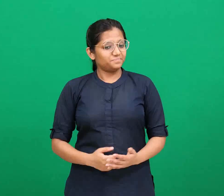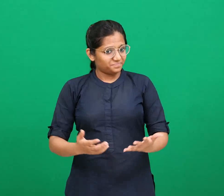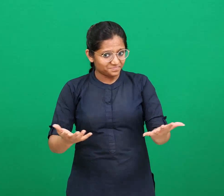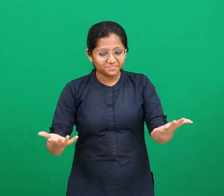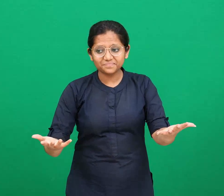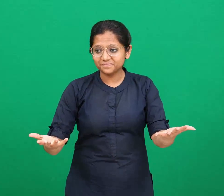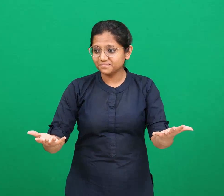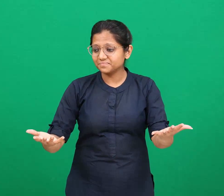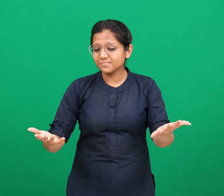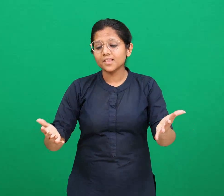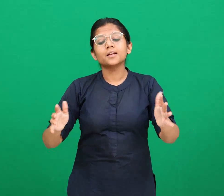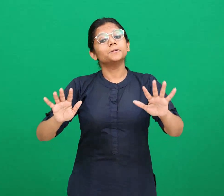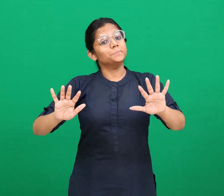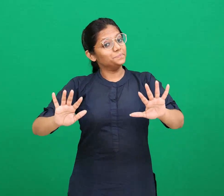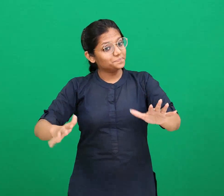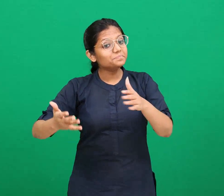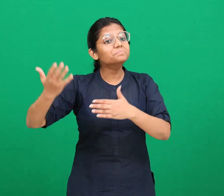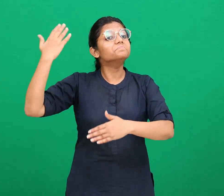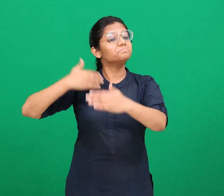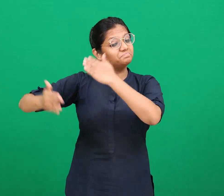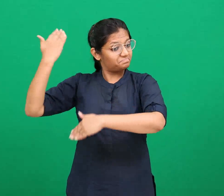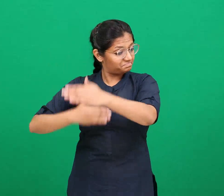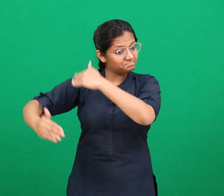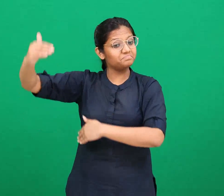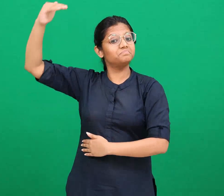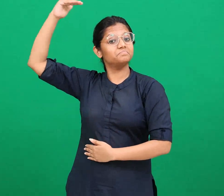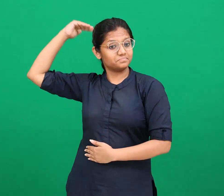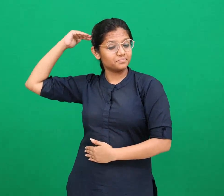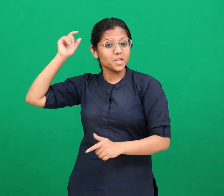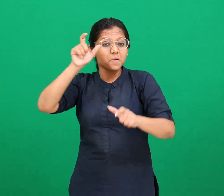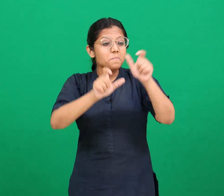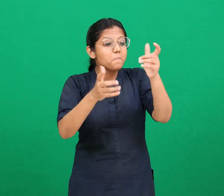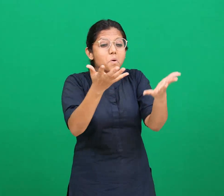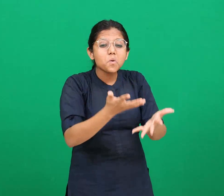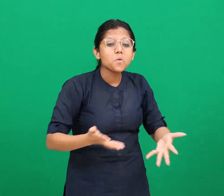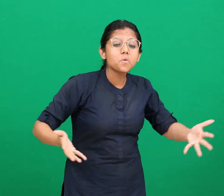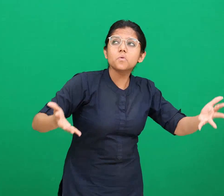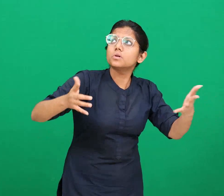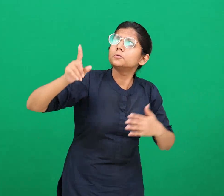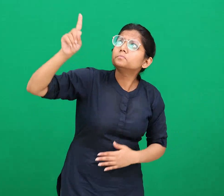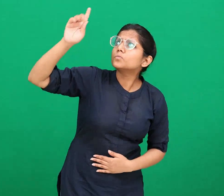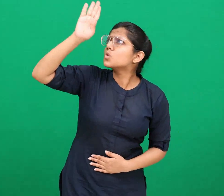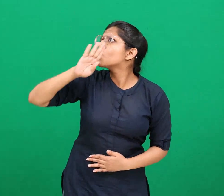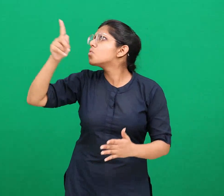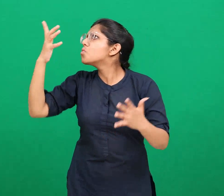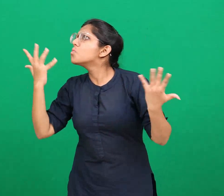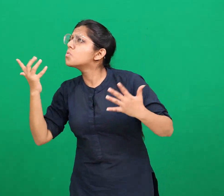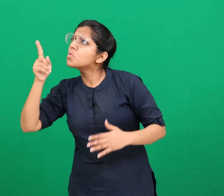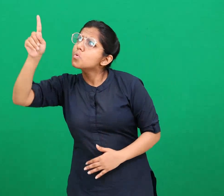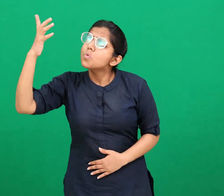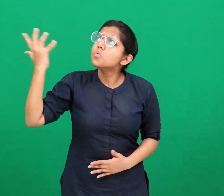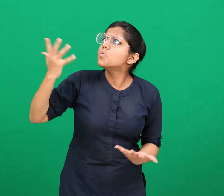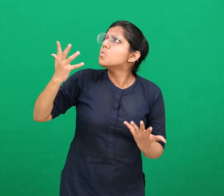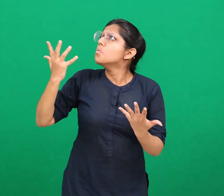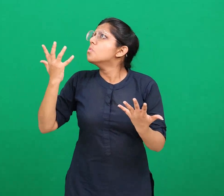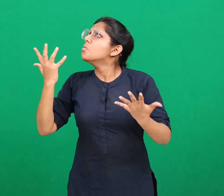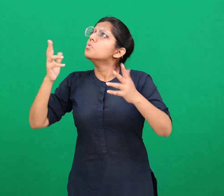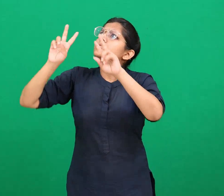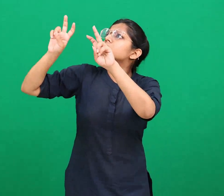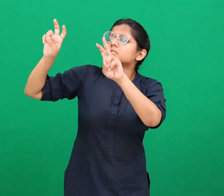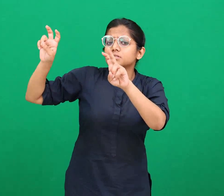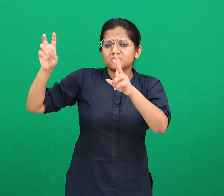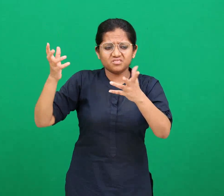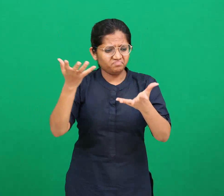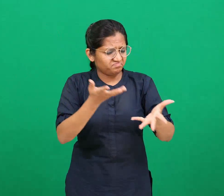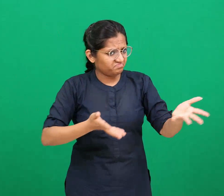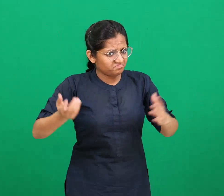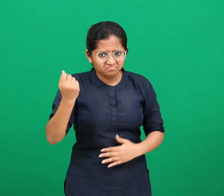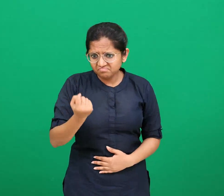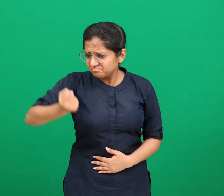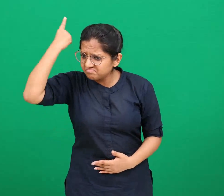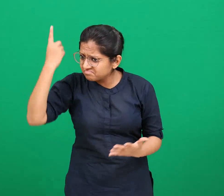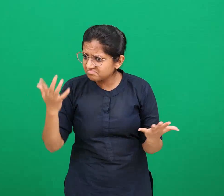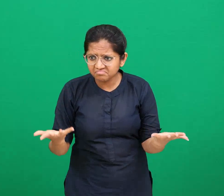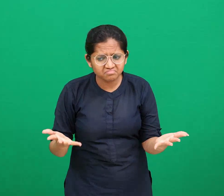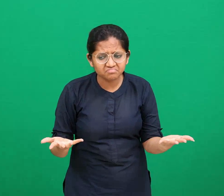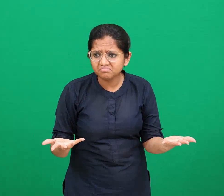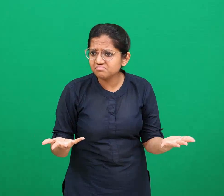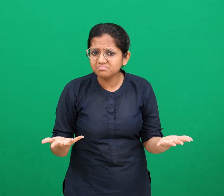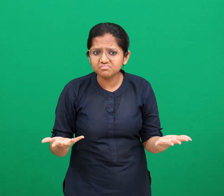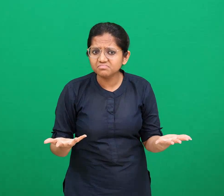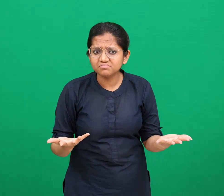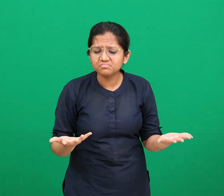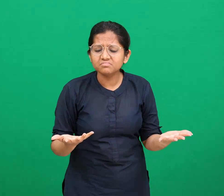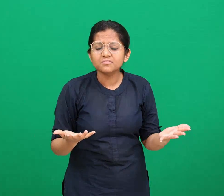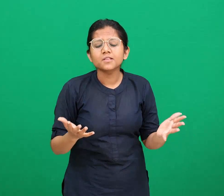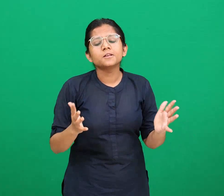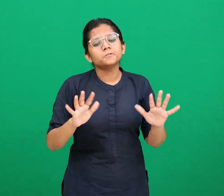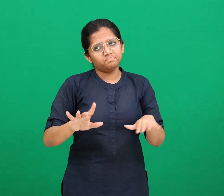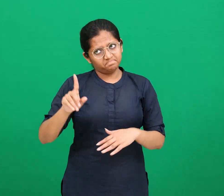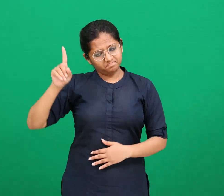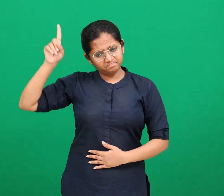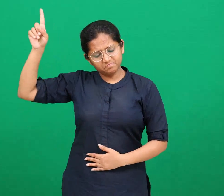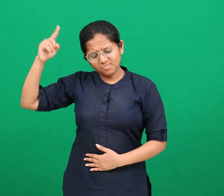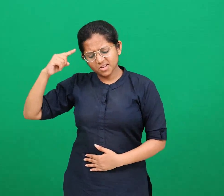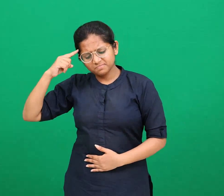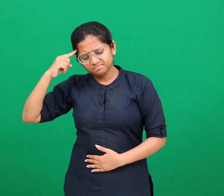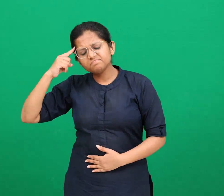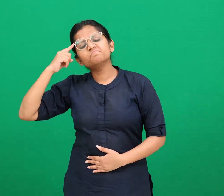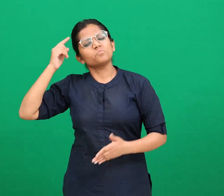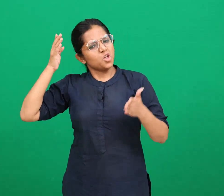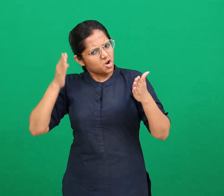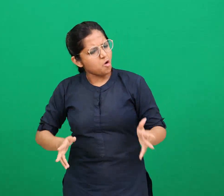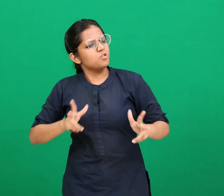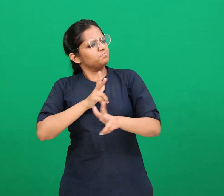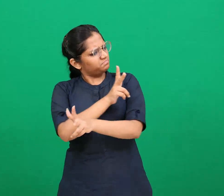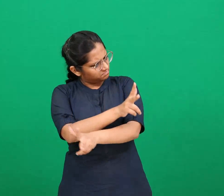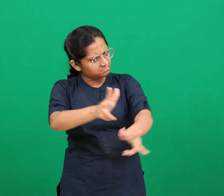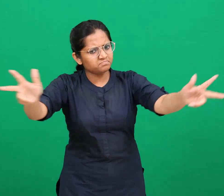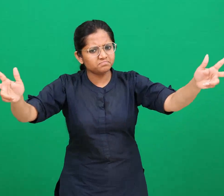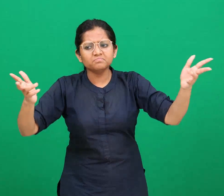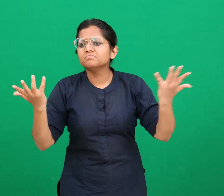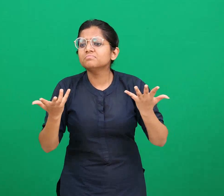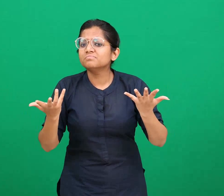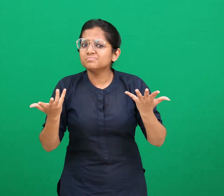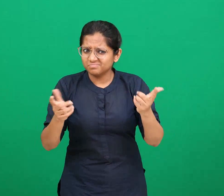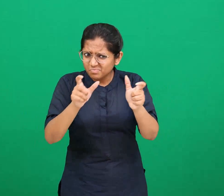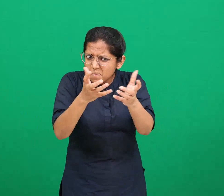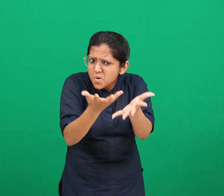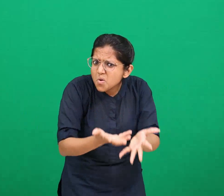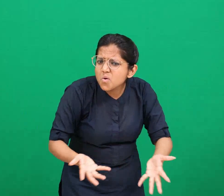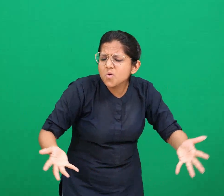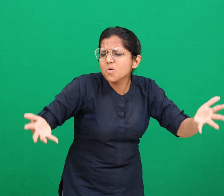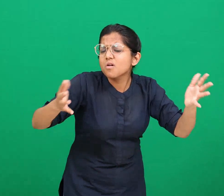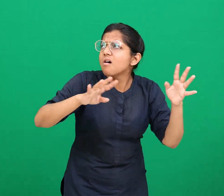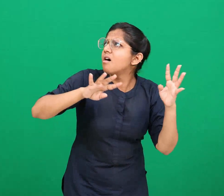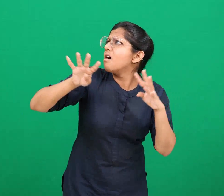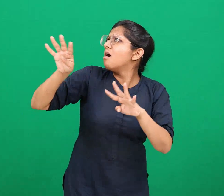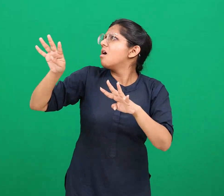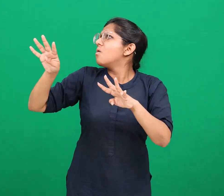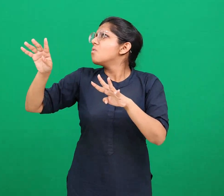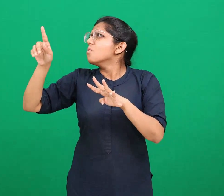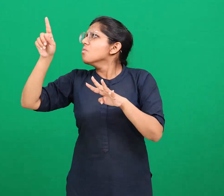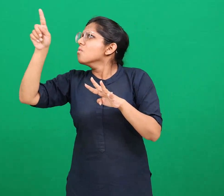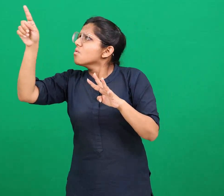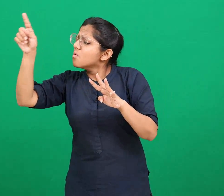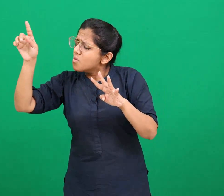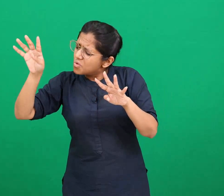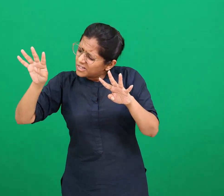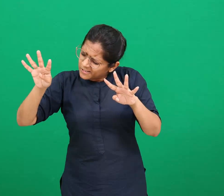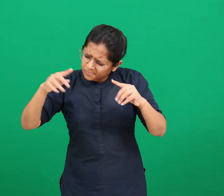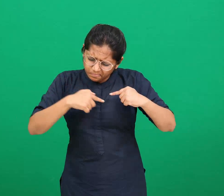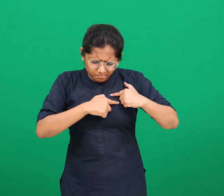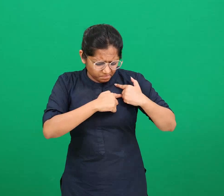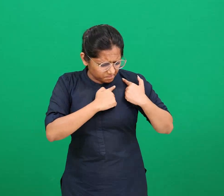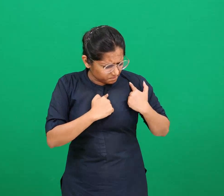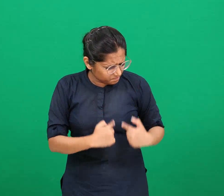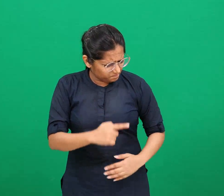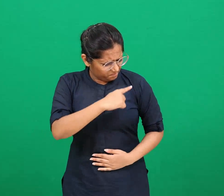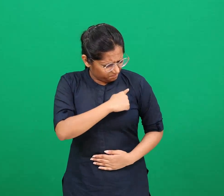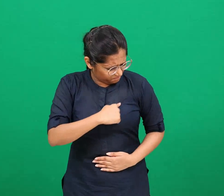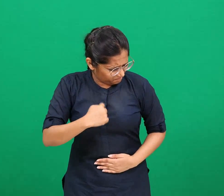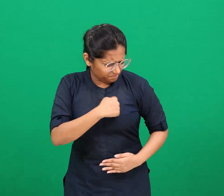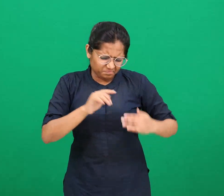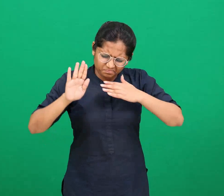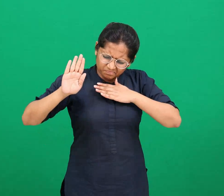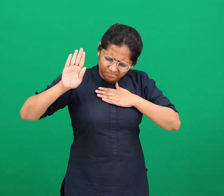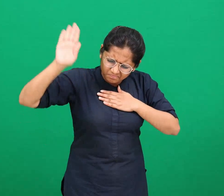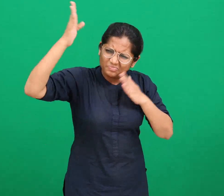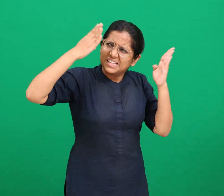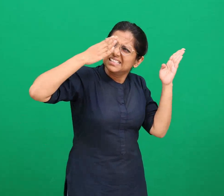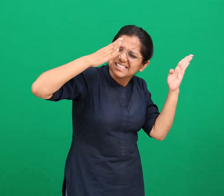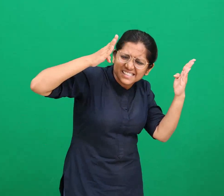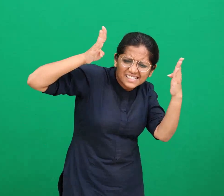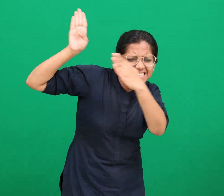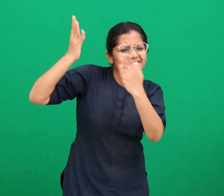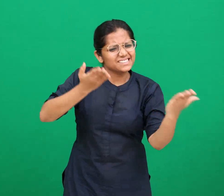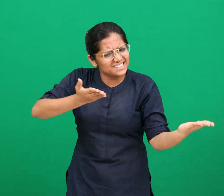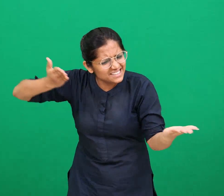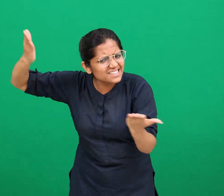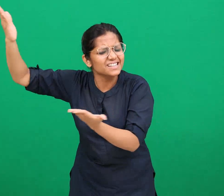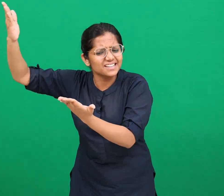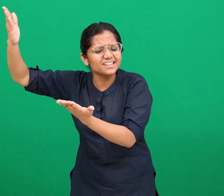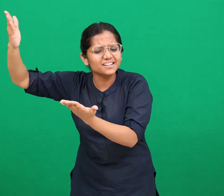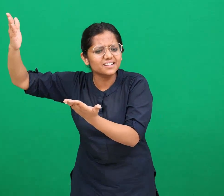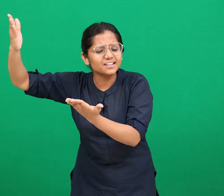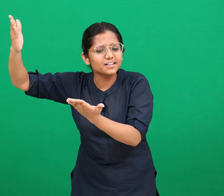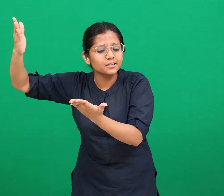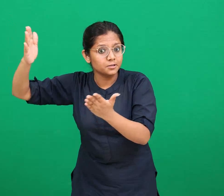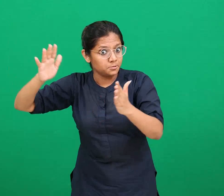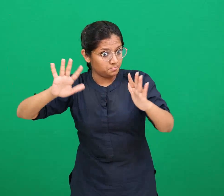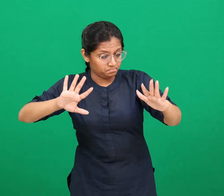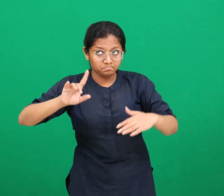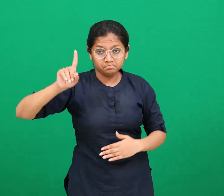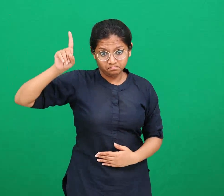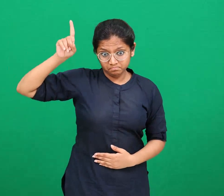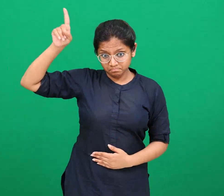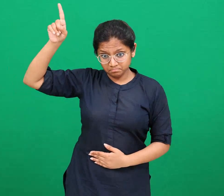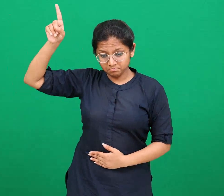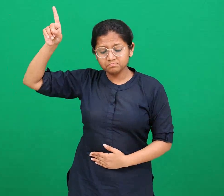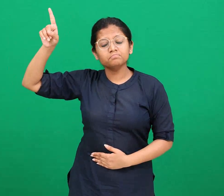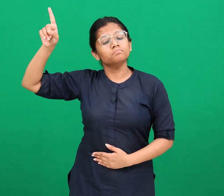Although God overlooked the ignorance of earlier times, He now commands all people everywhere to repent.